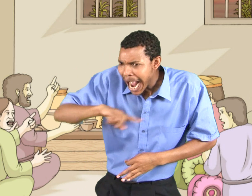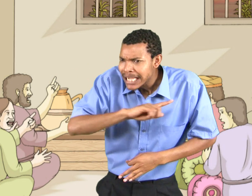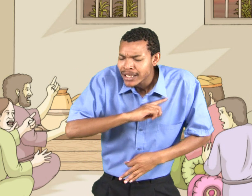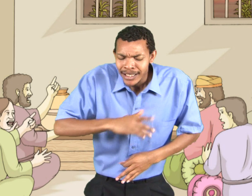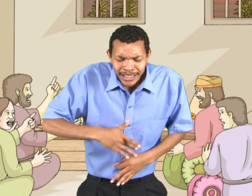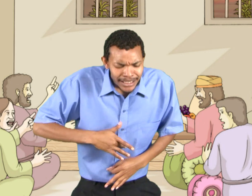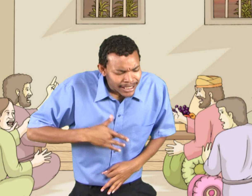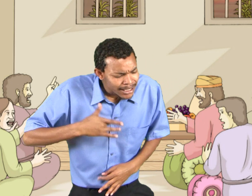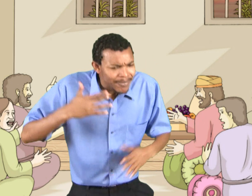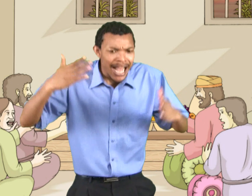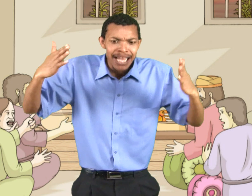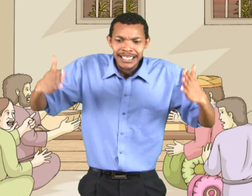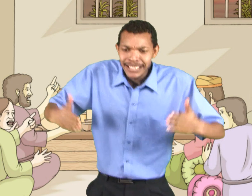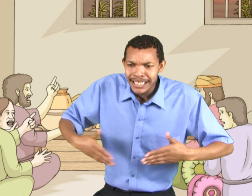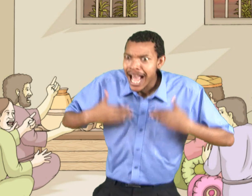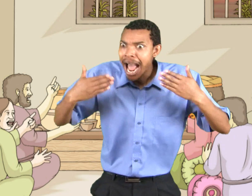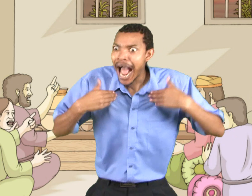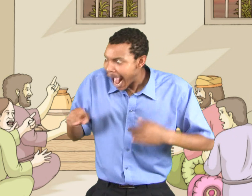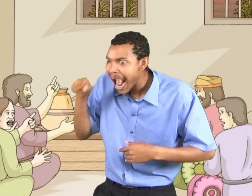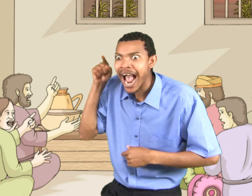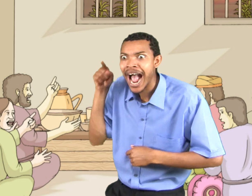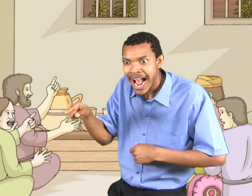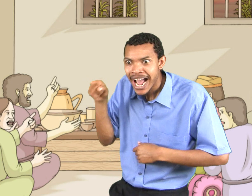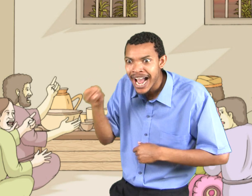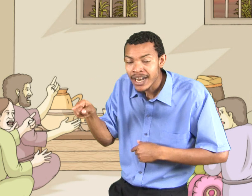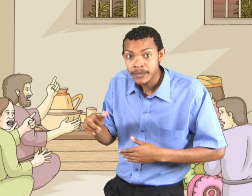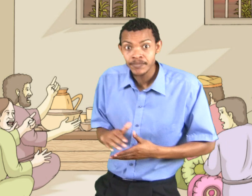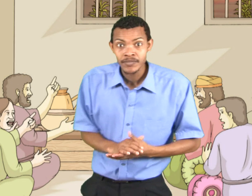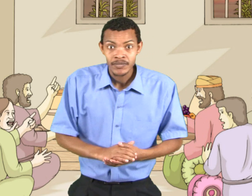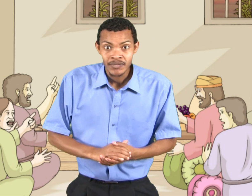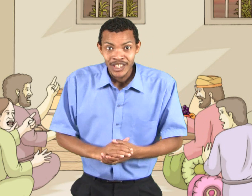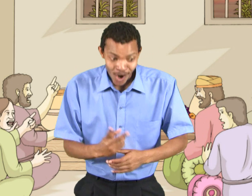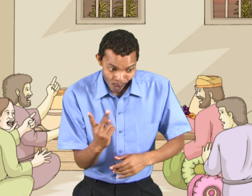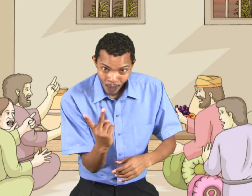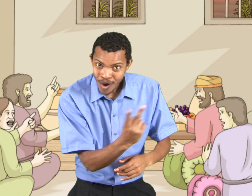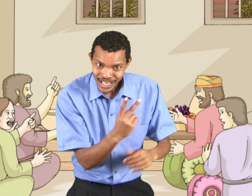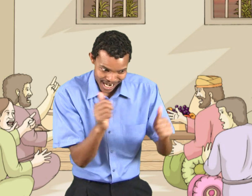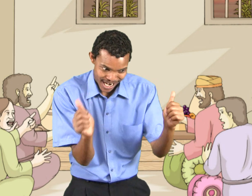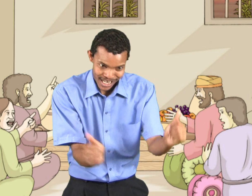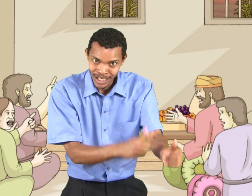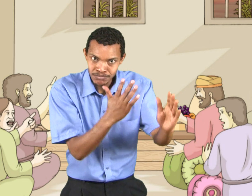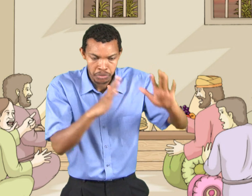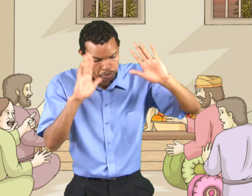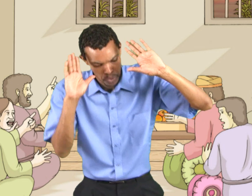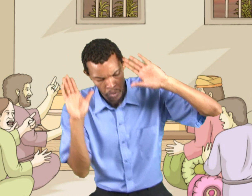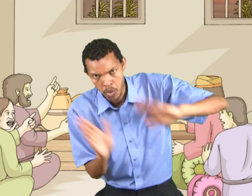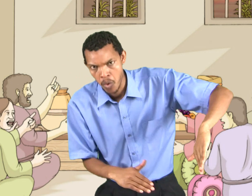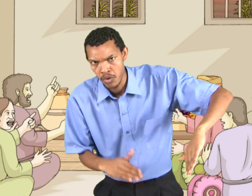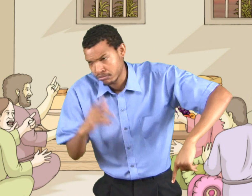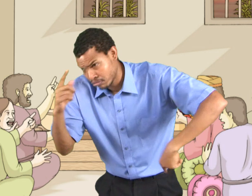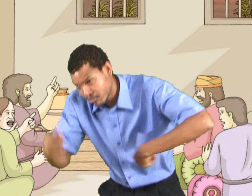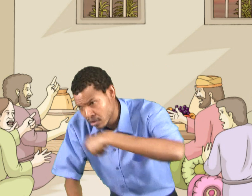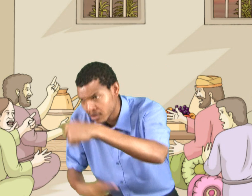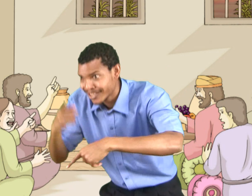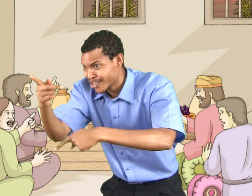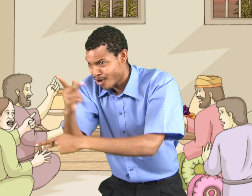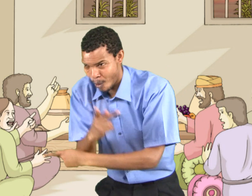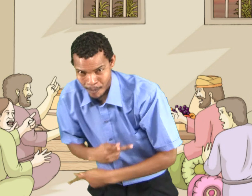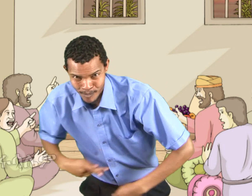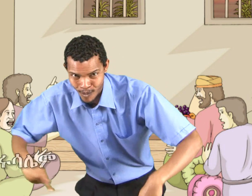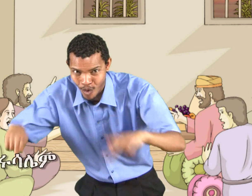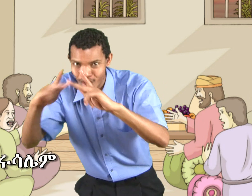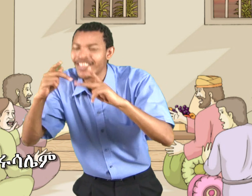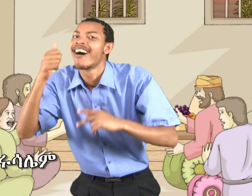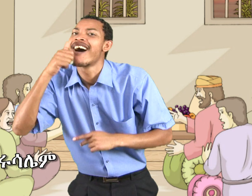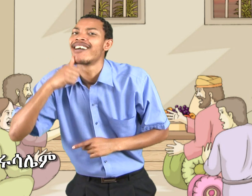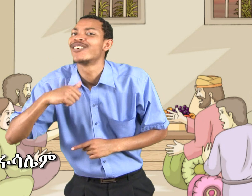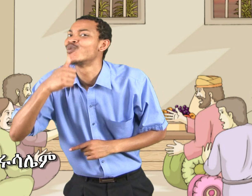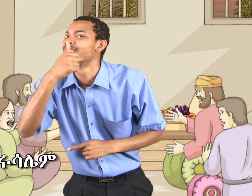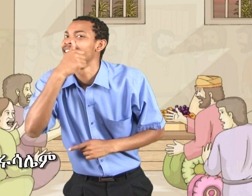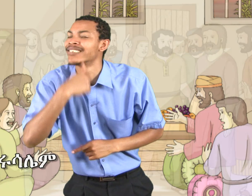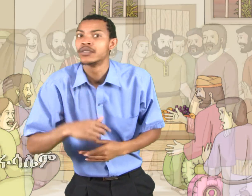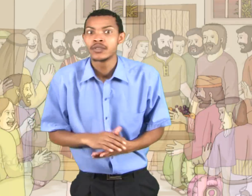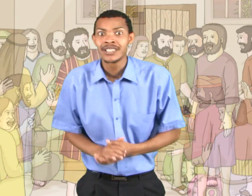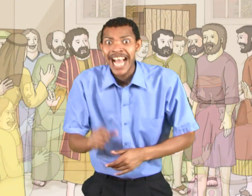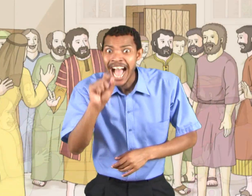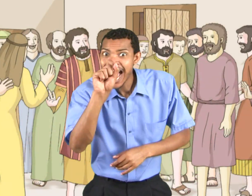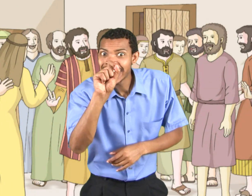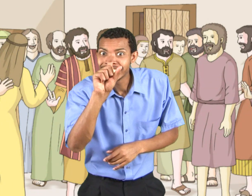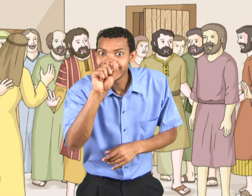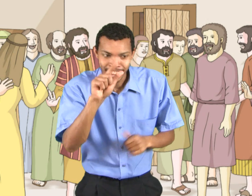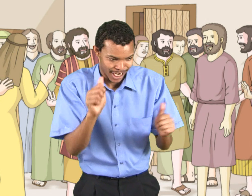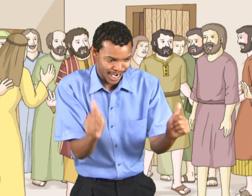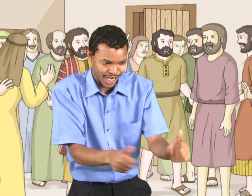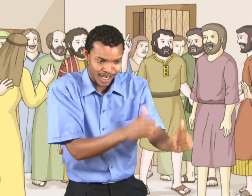And they got up that very hour and returned to Jerusalem.